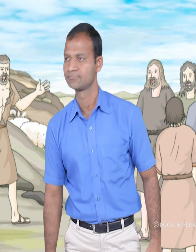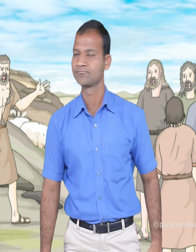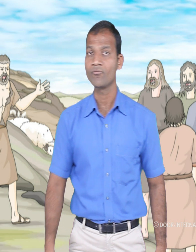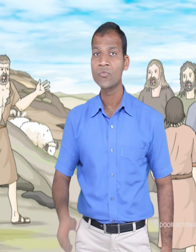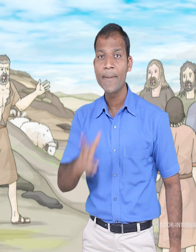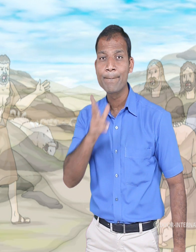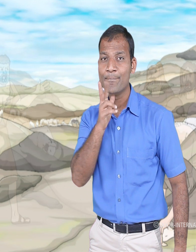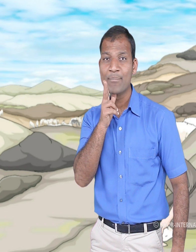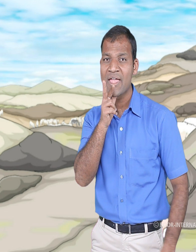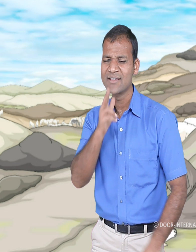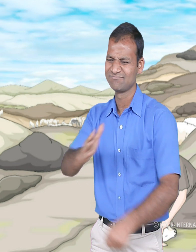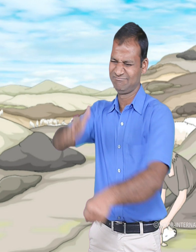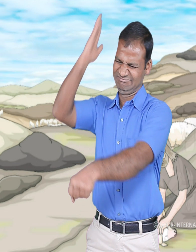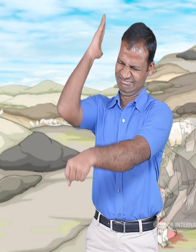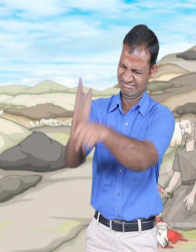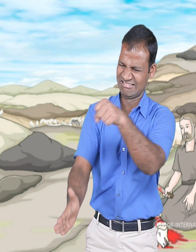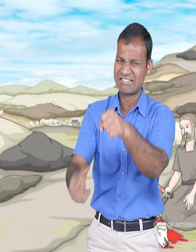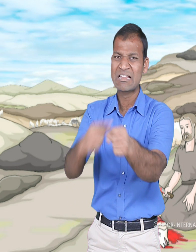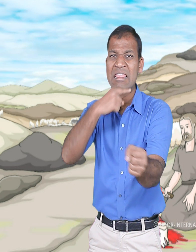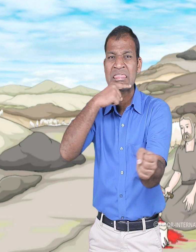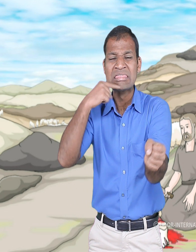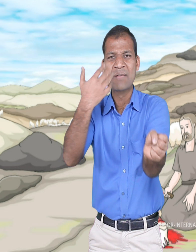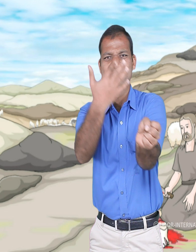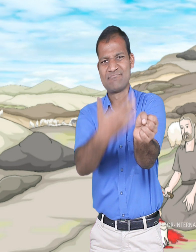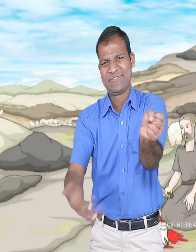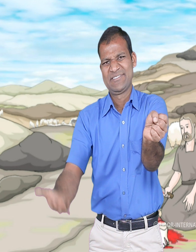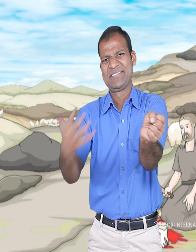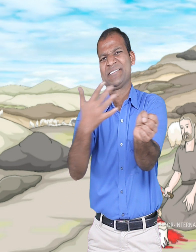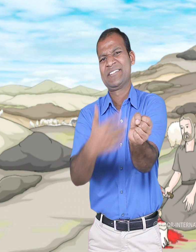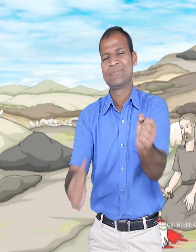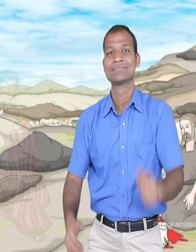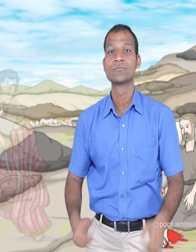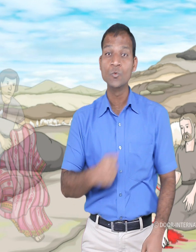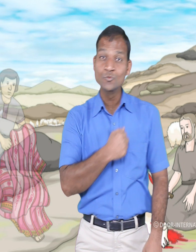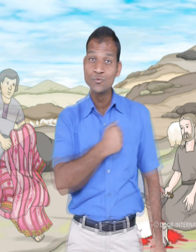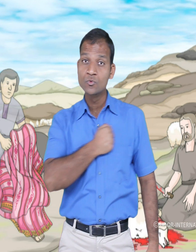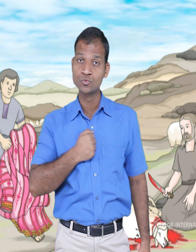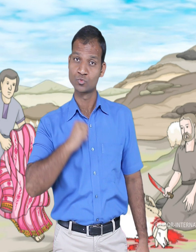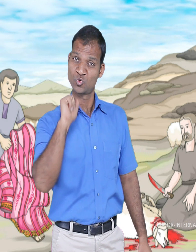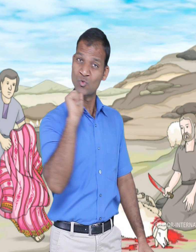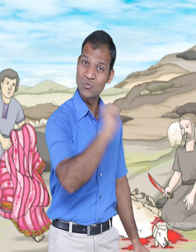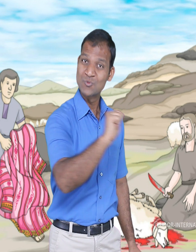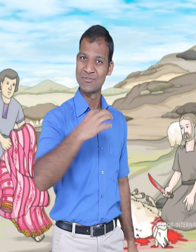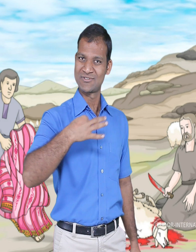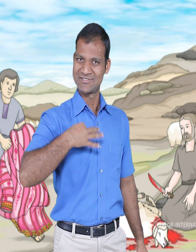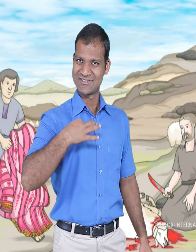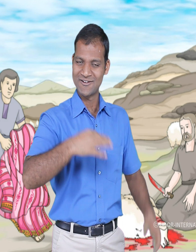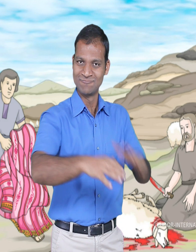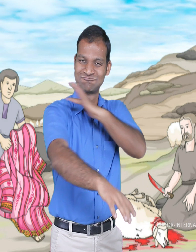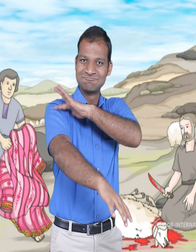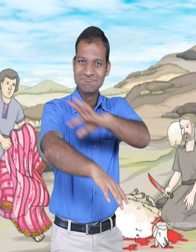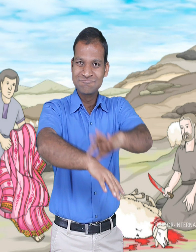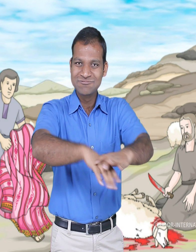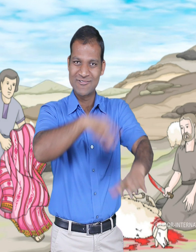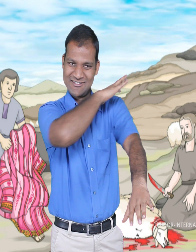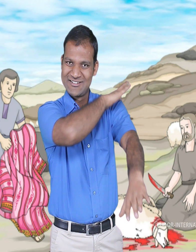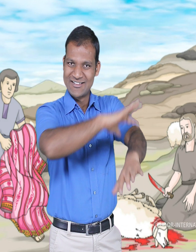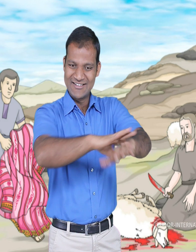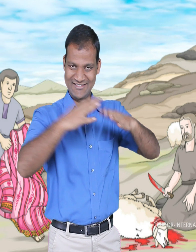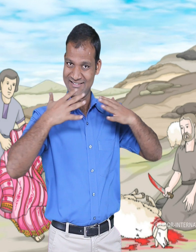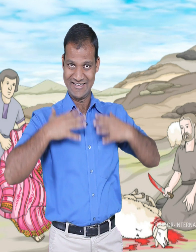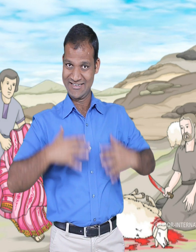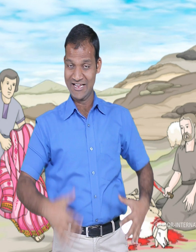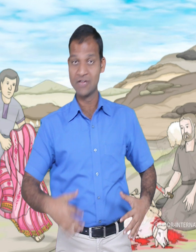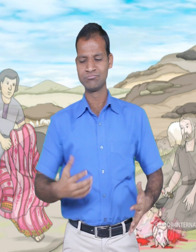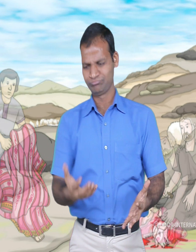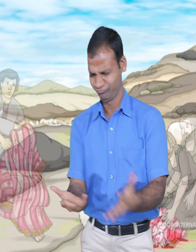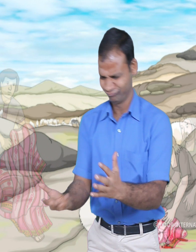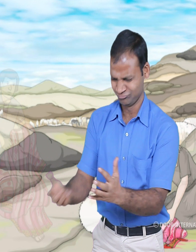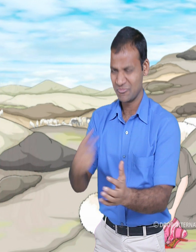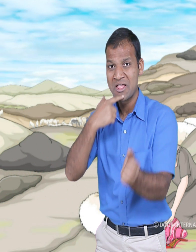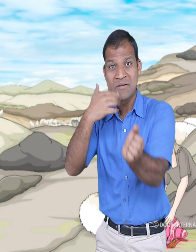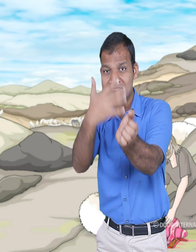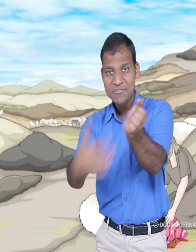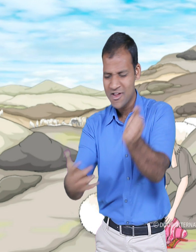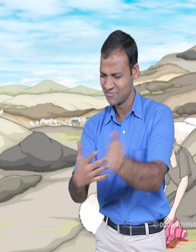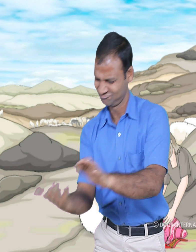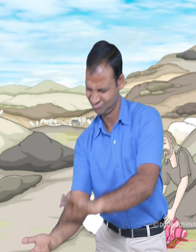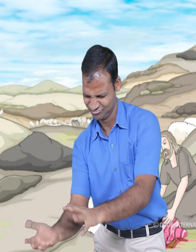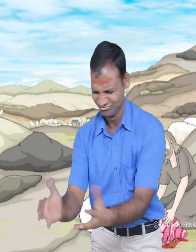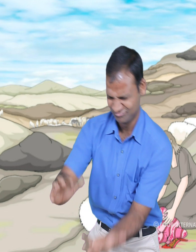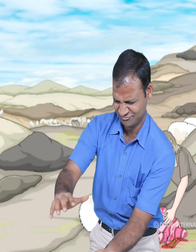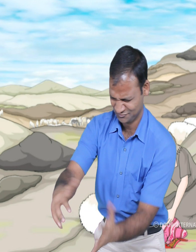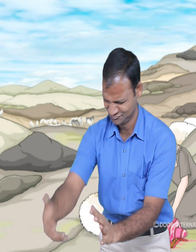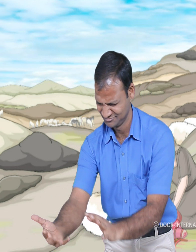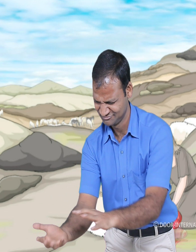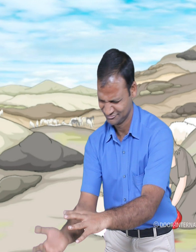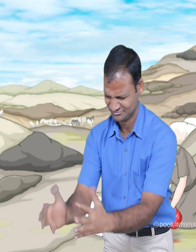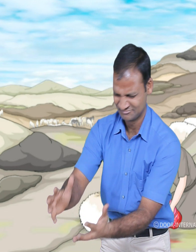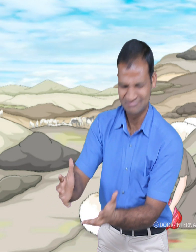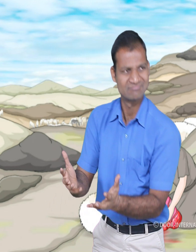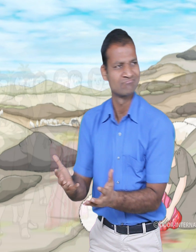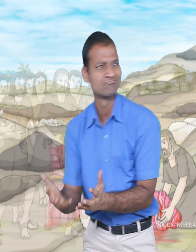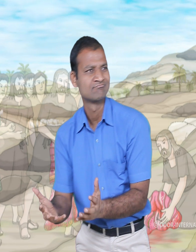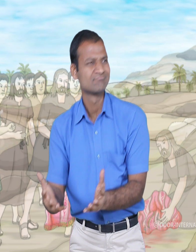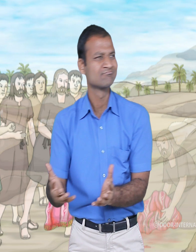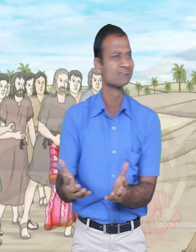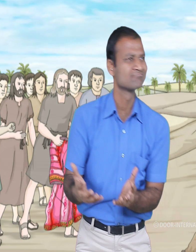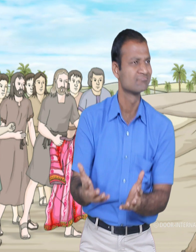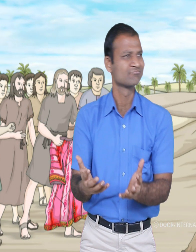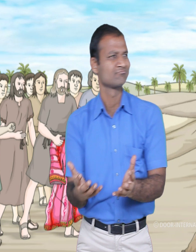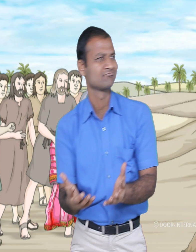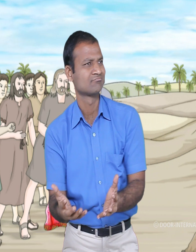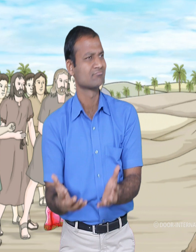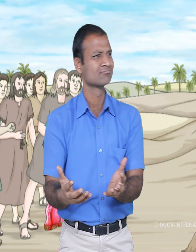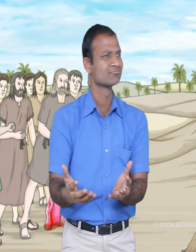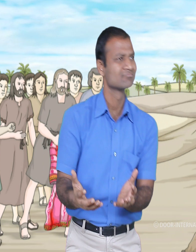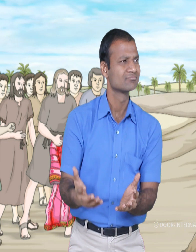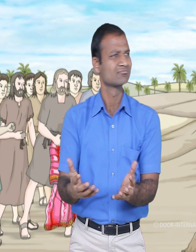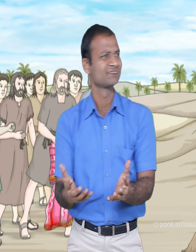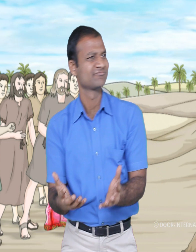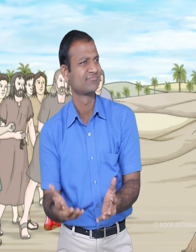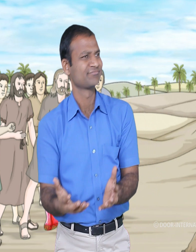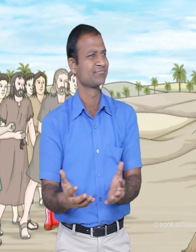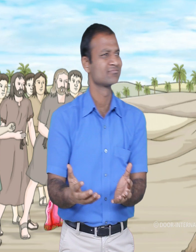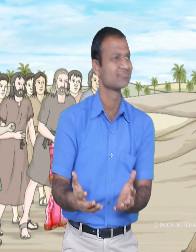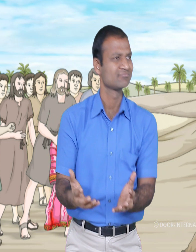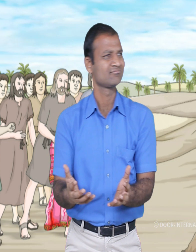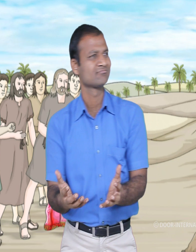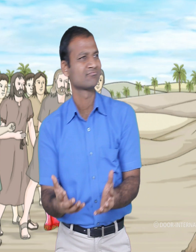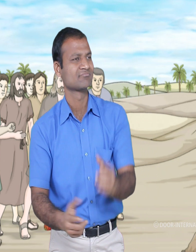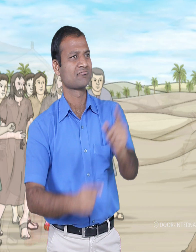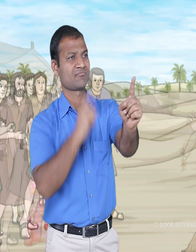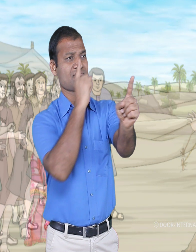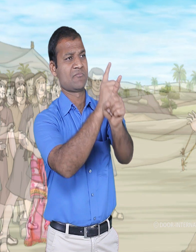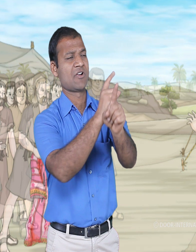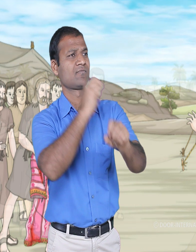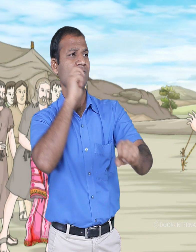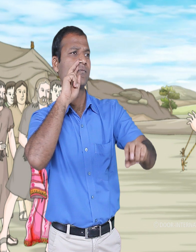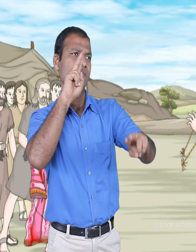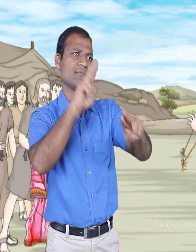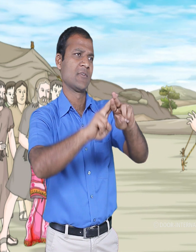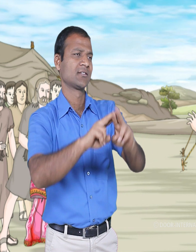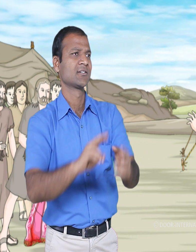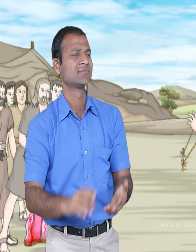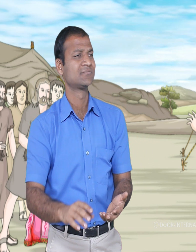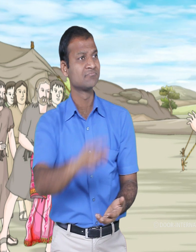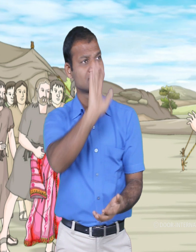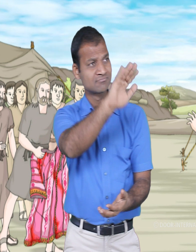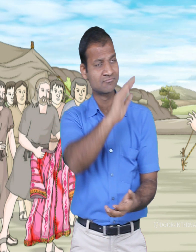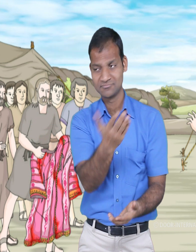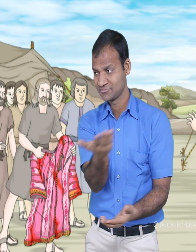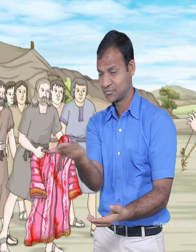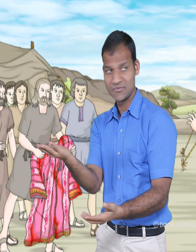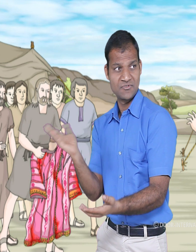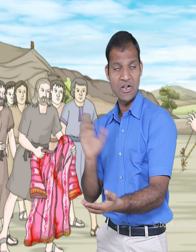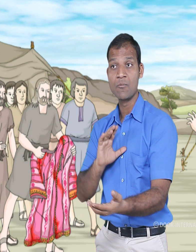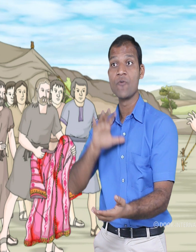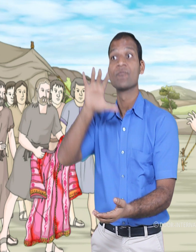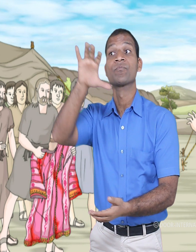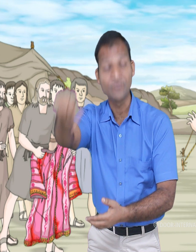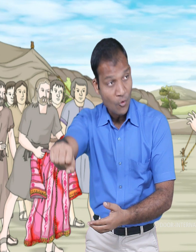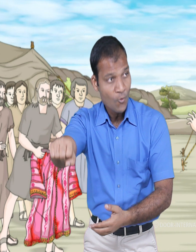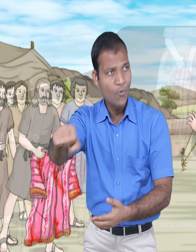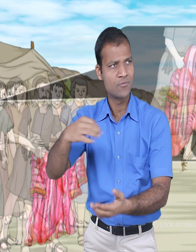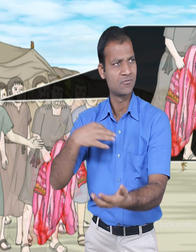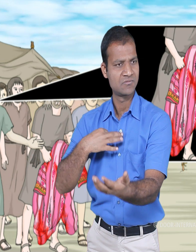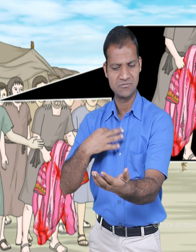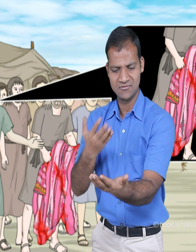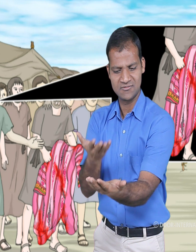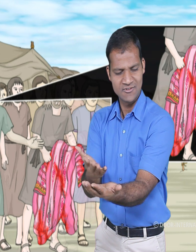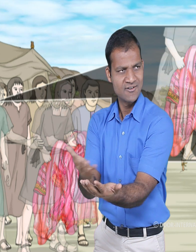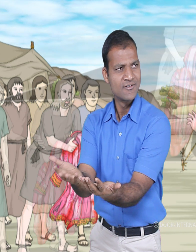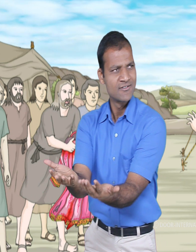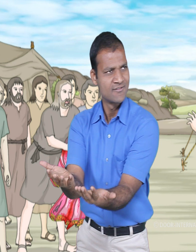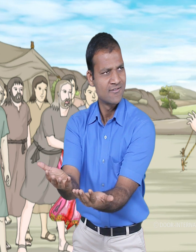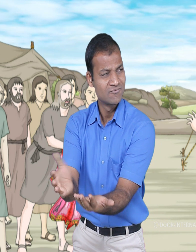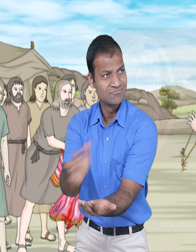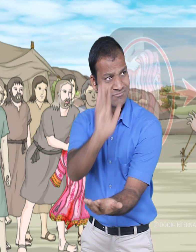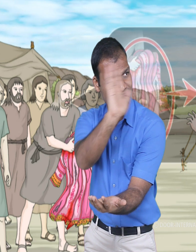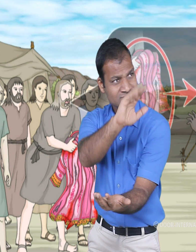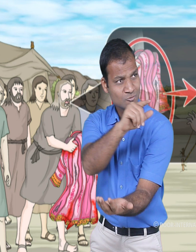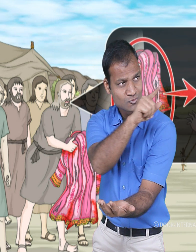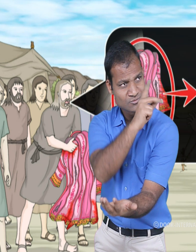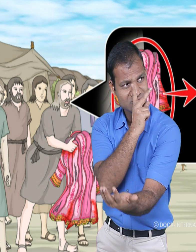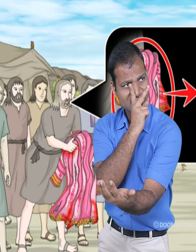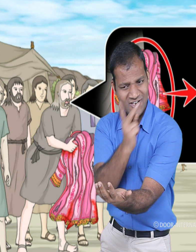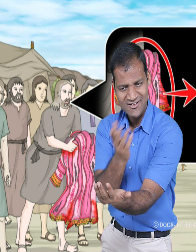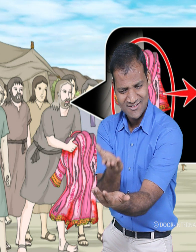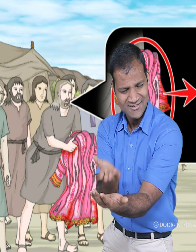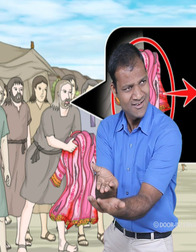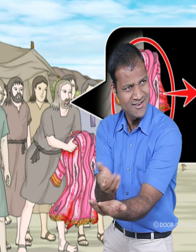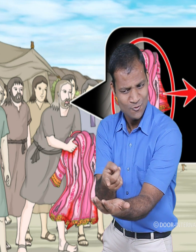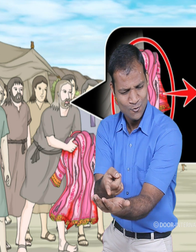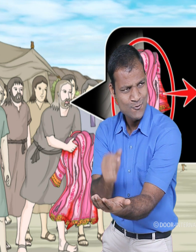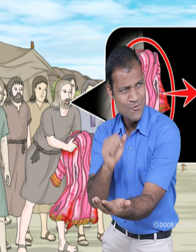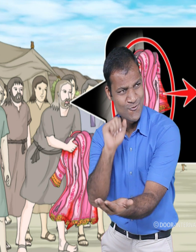Then they took Joseph’s robe, slaughtered a young goat, and dipped the robe in its blood. They sent the robe of many colors to their father and said, “We found this.